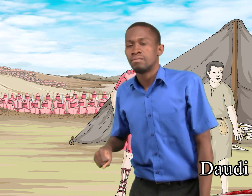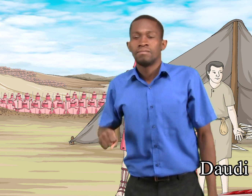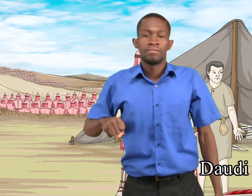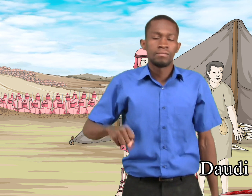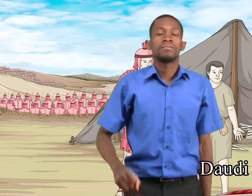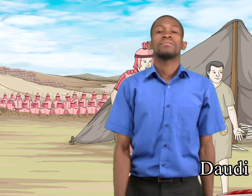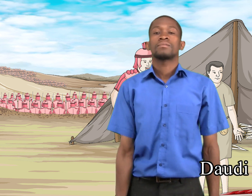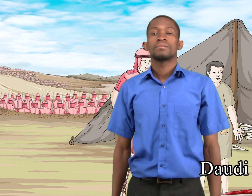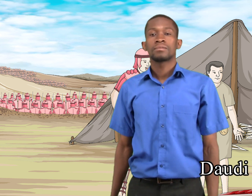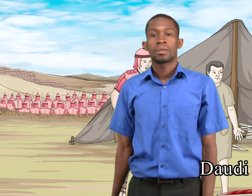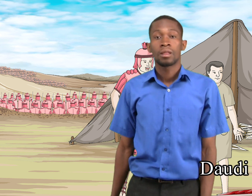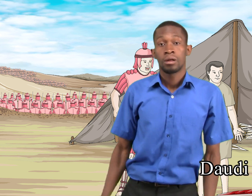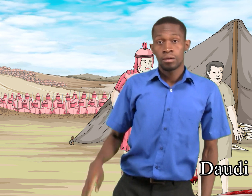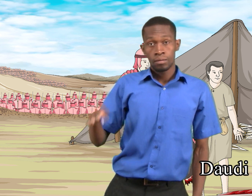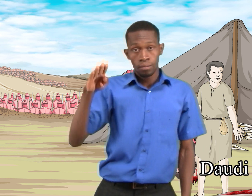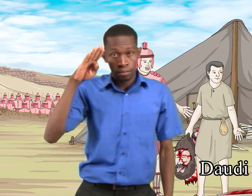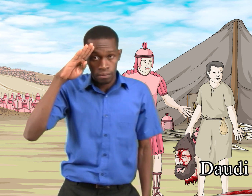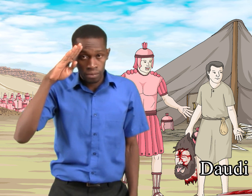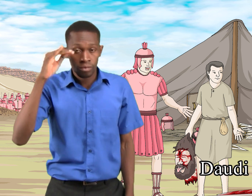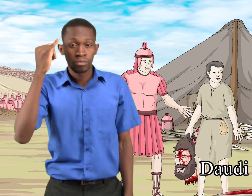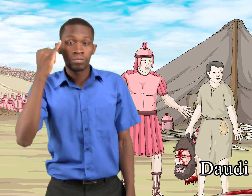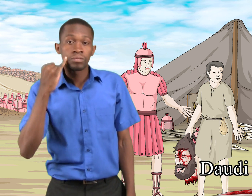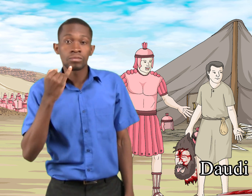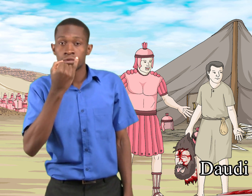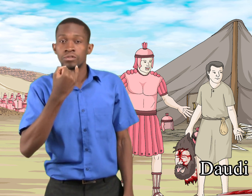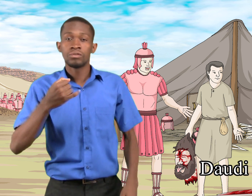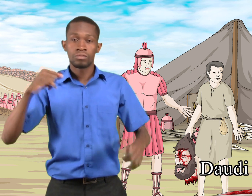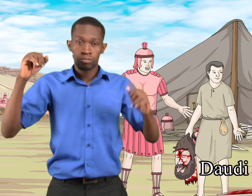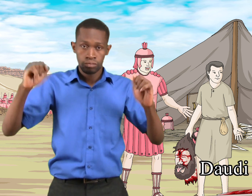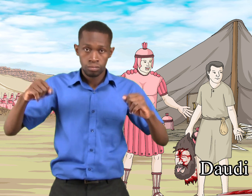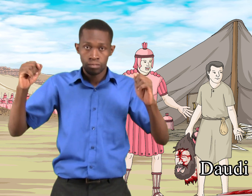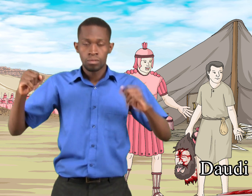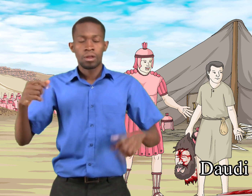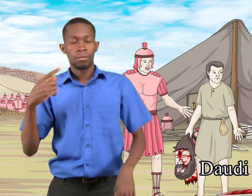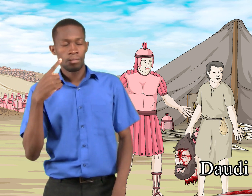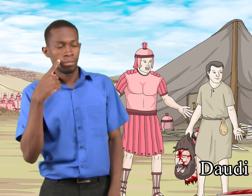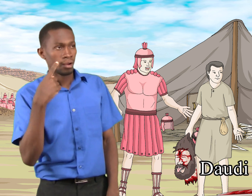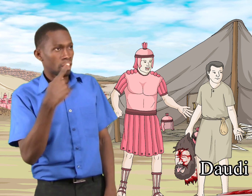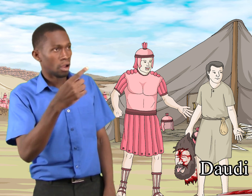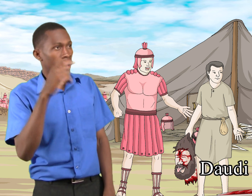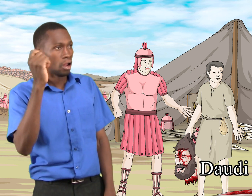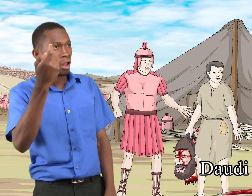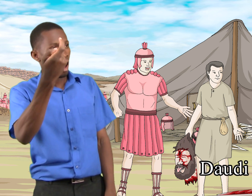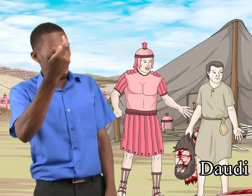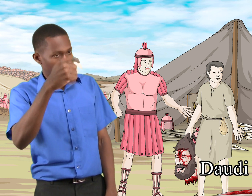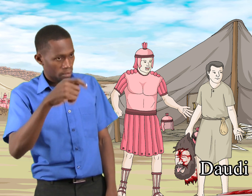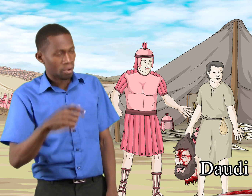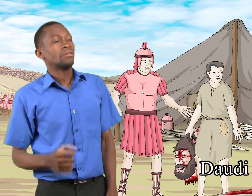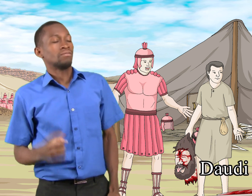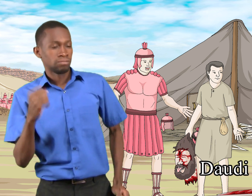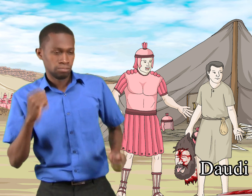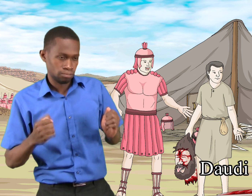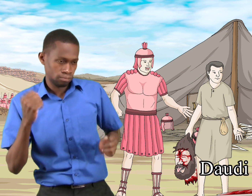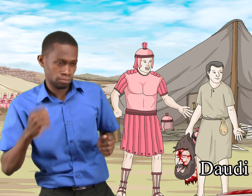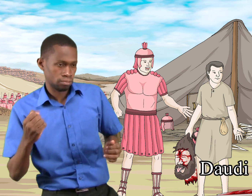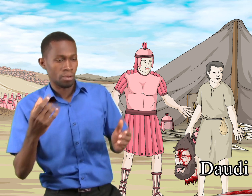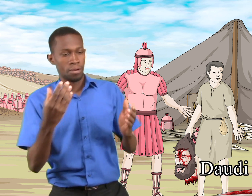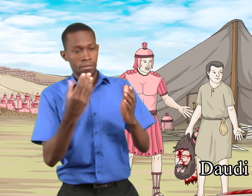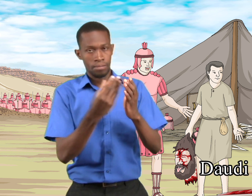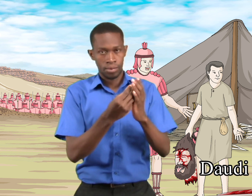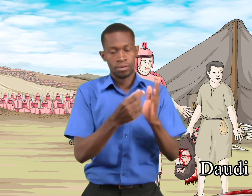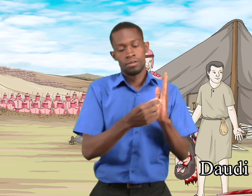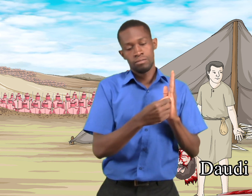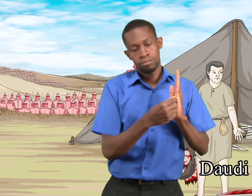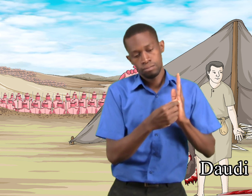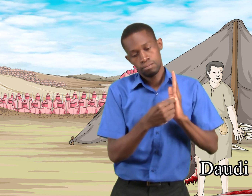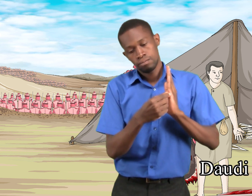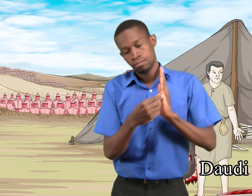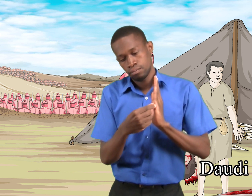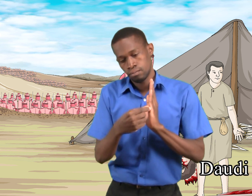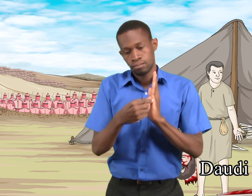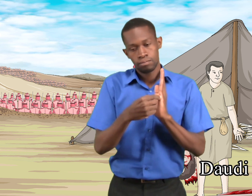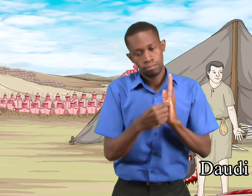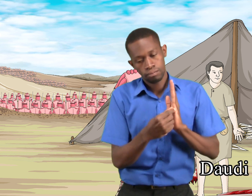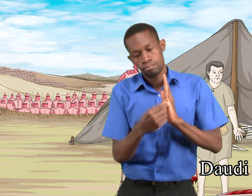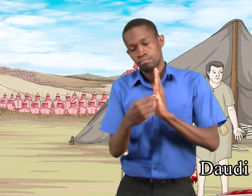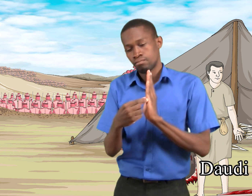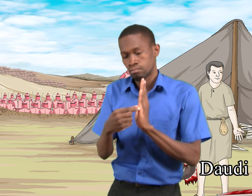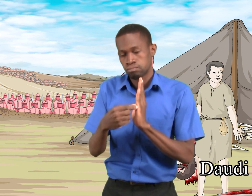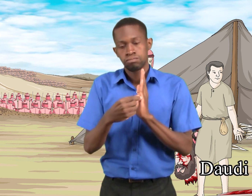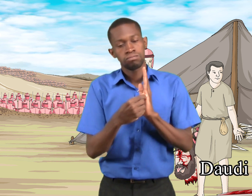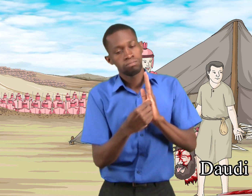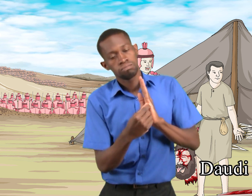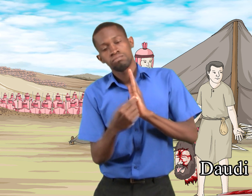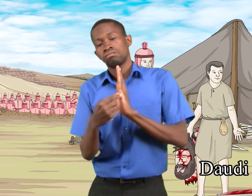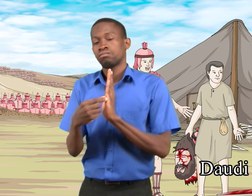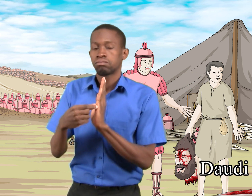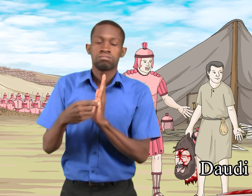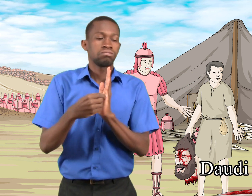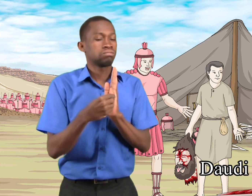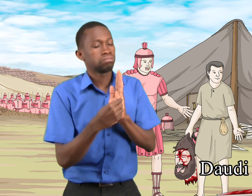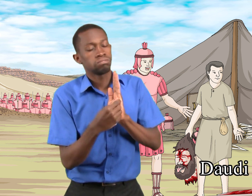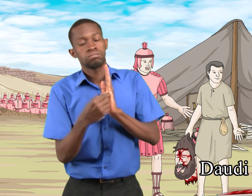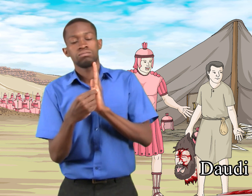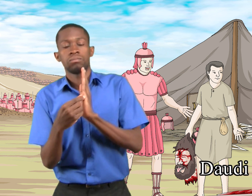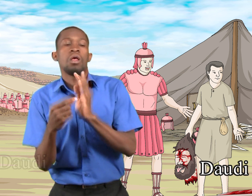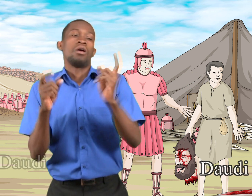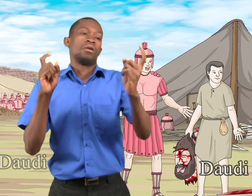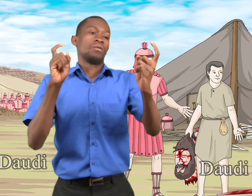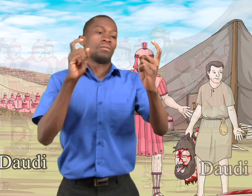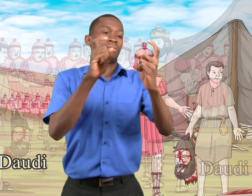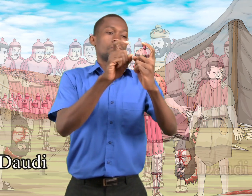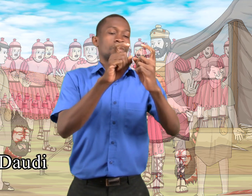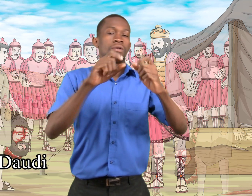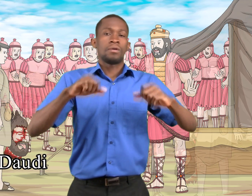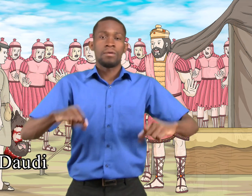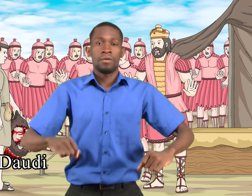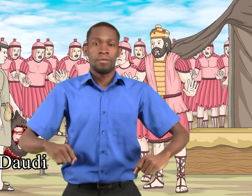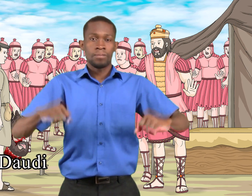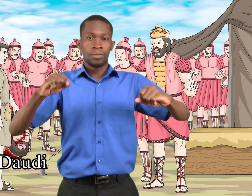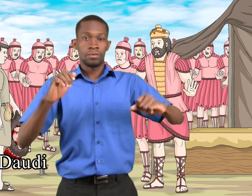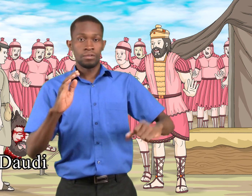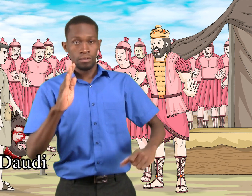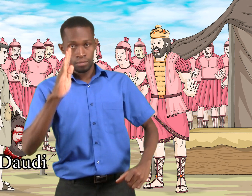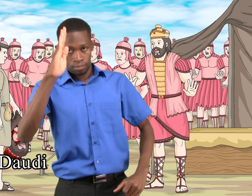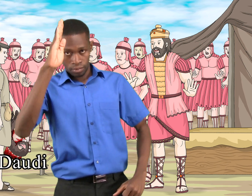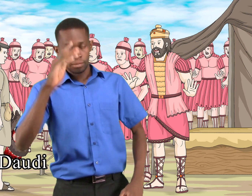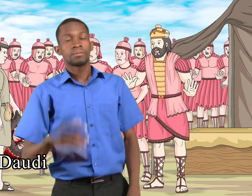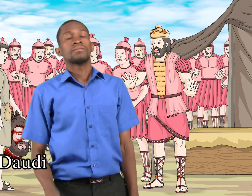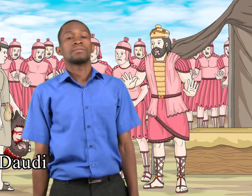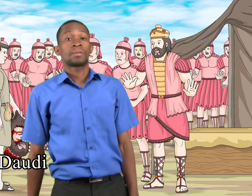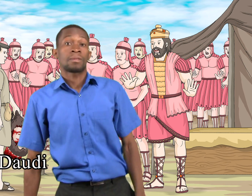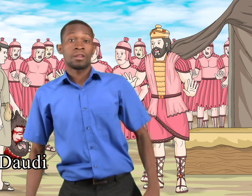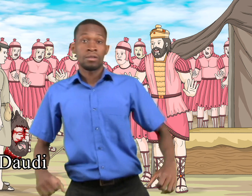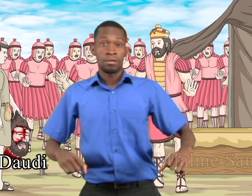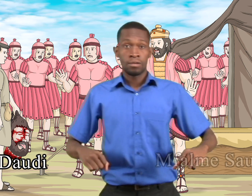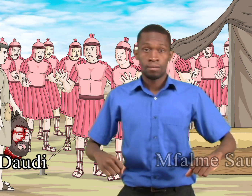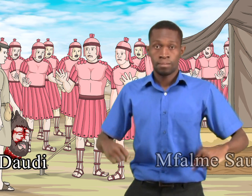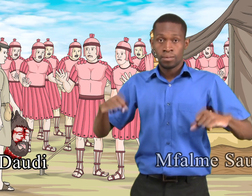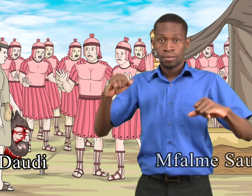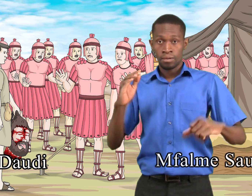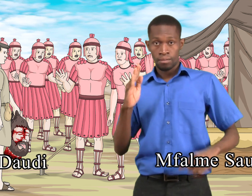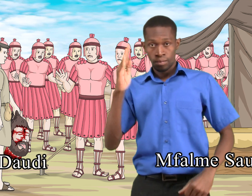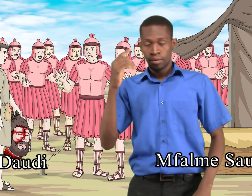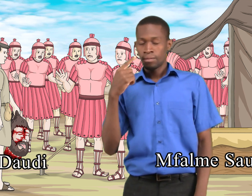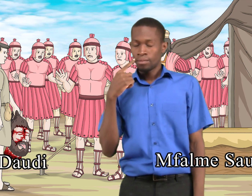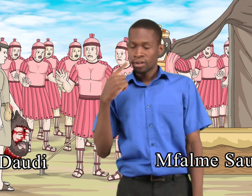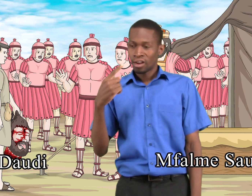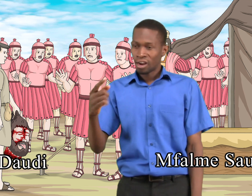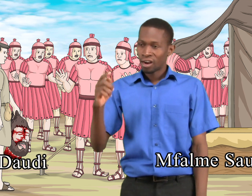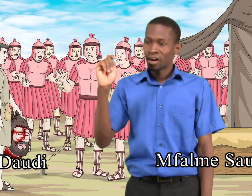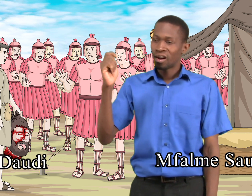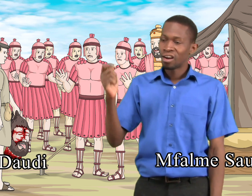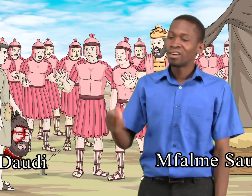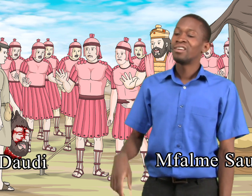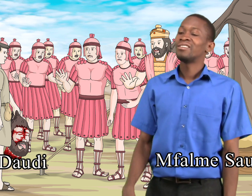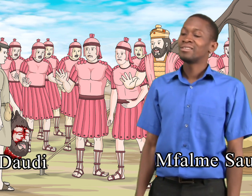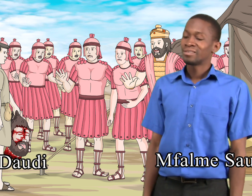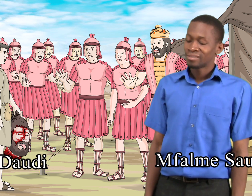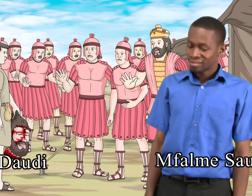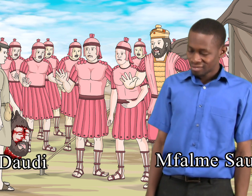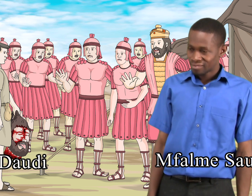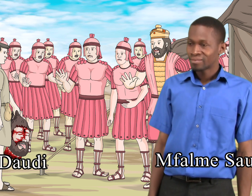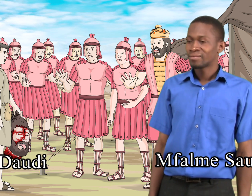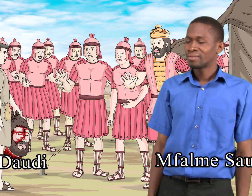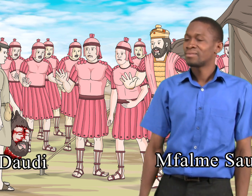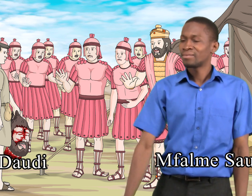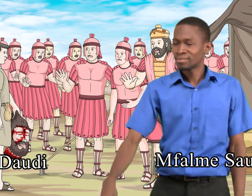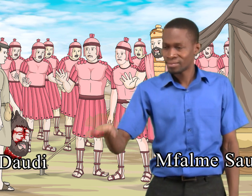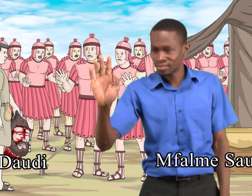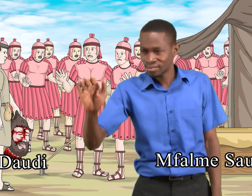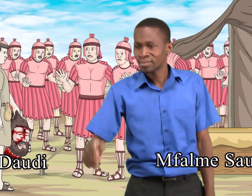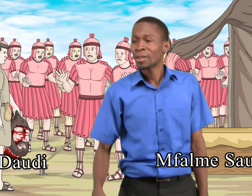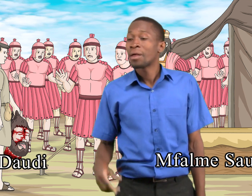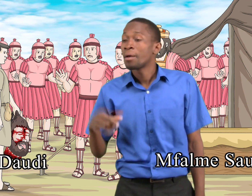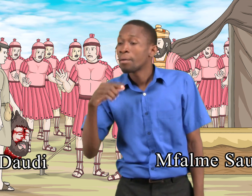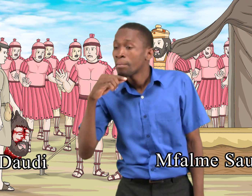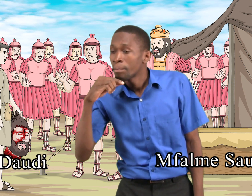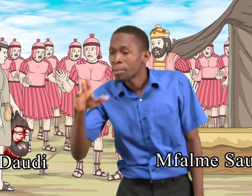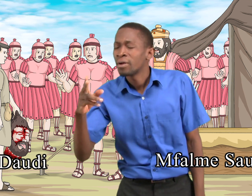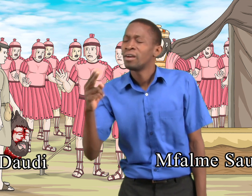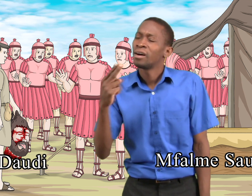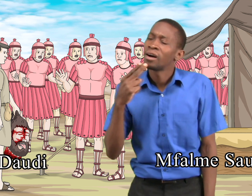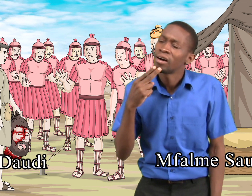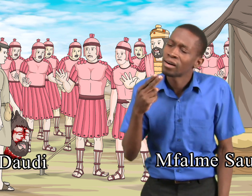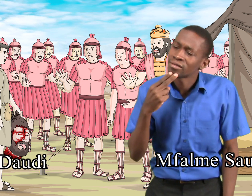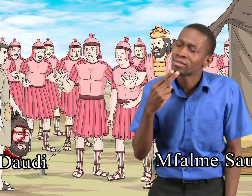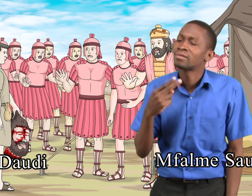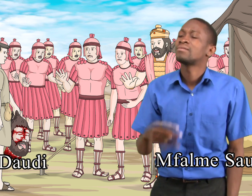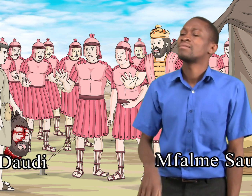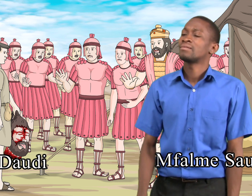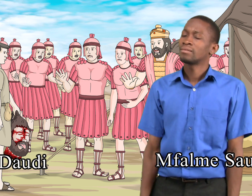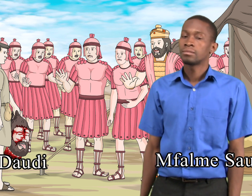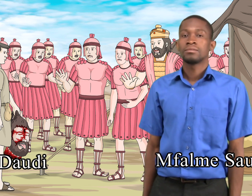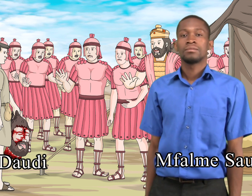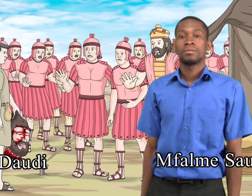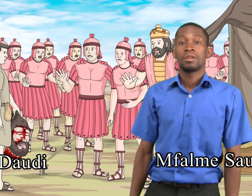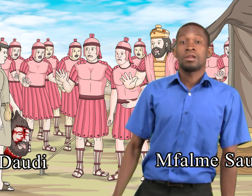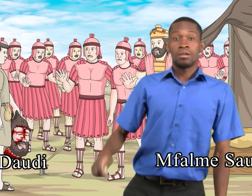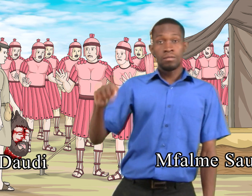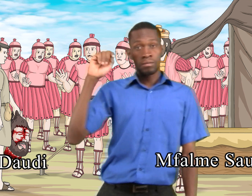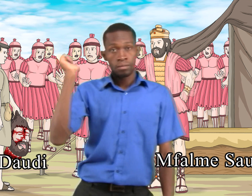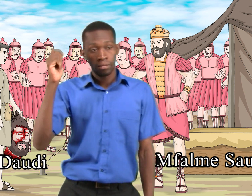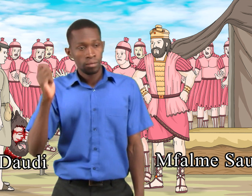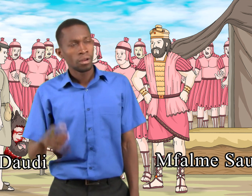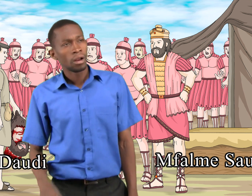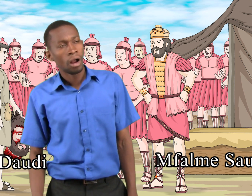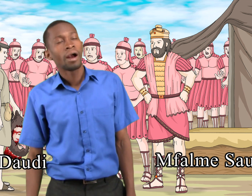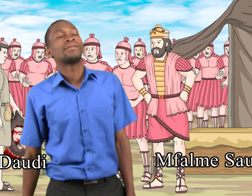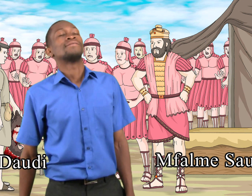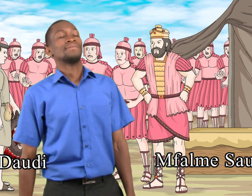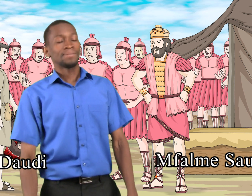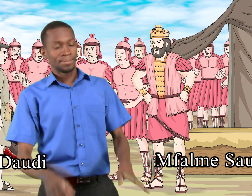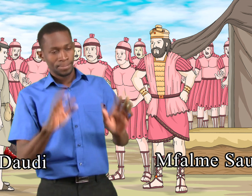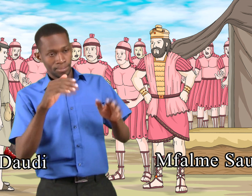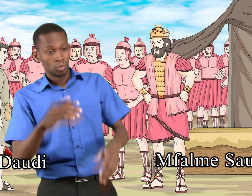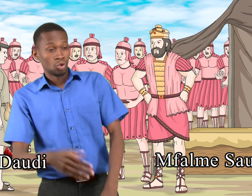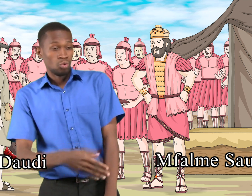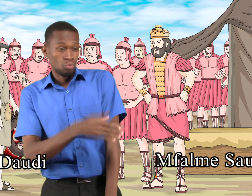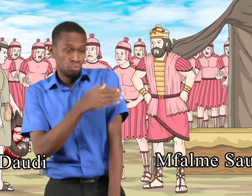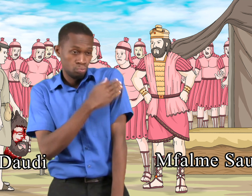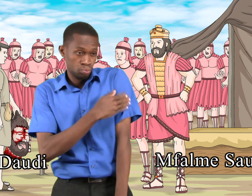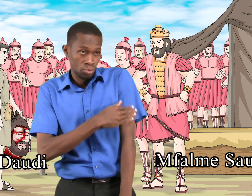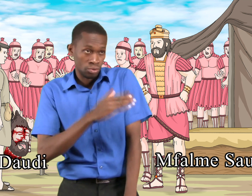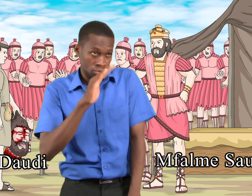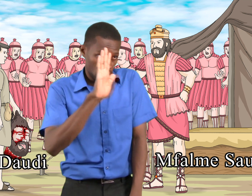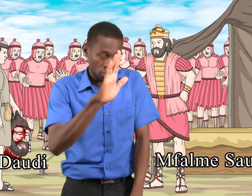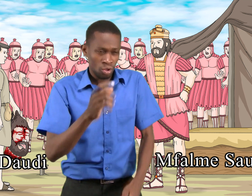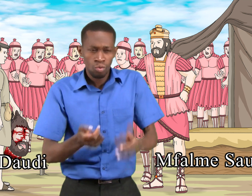So when David returned from killing the Philistine, still holding his head in his hand, Abner took him and brought him before Saul.